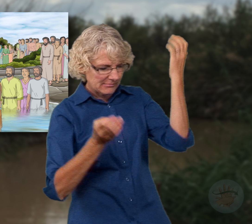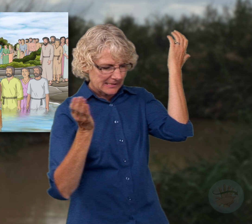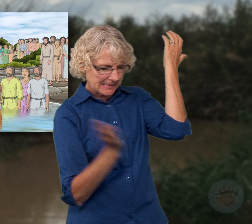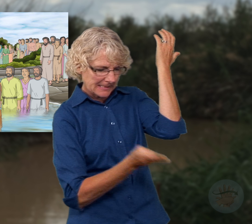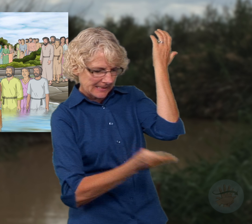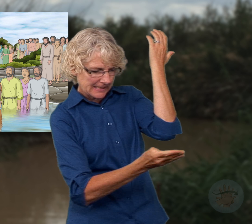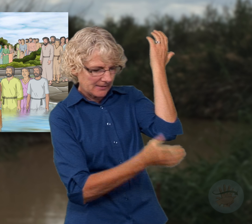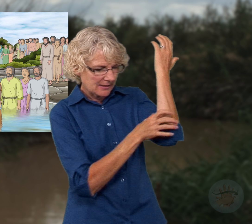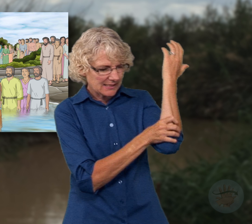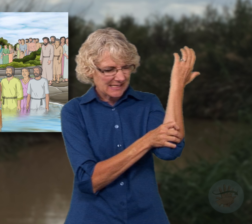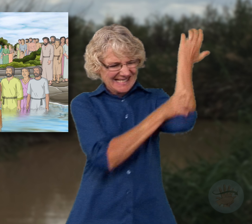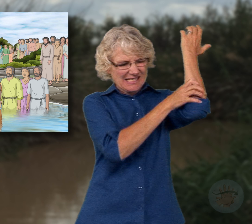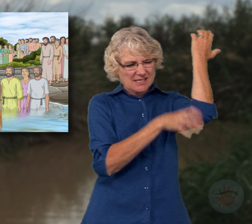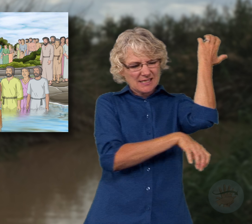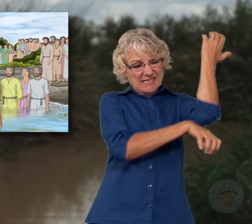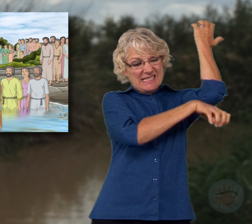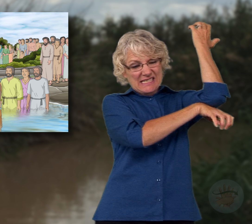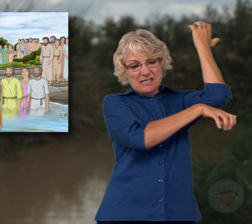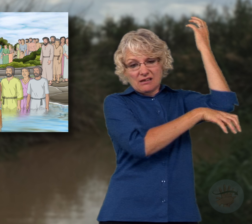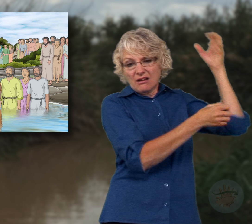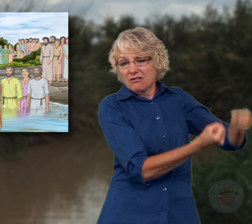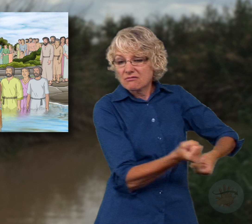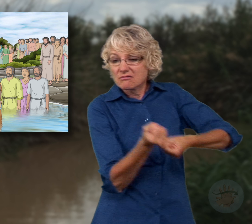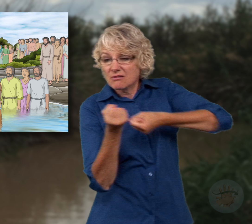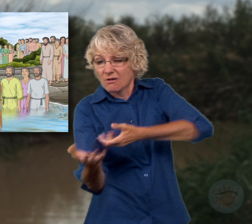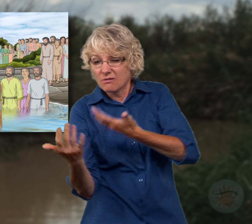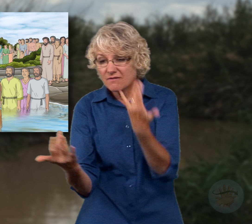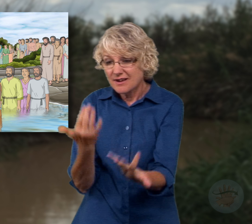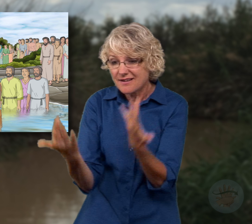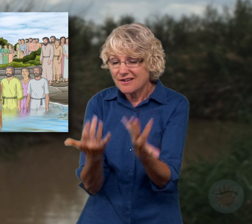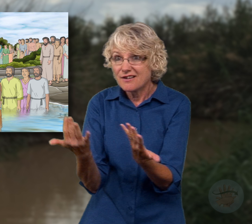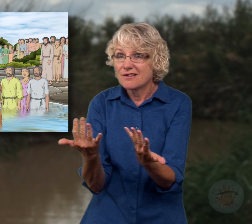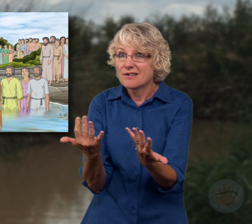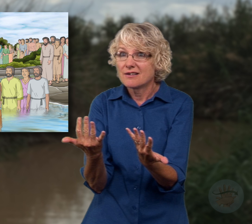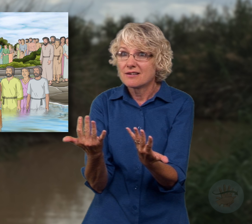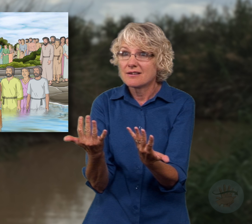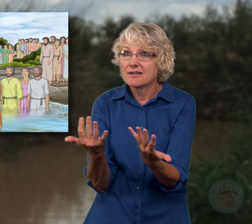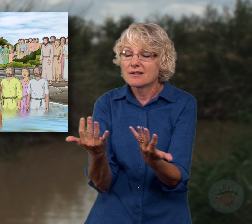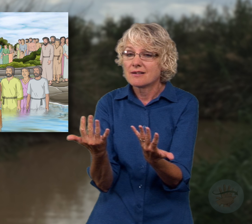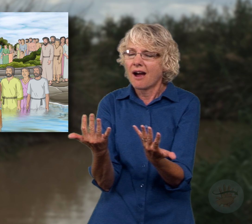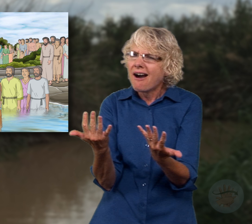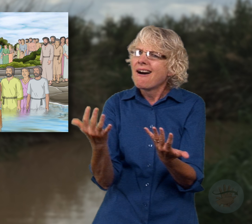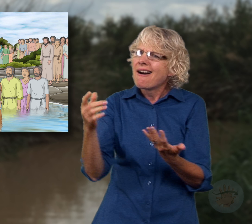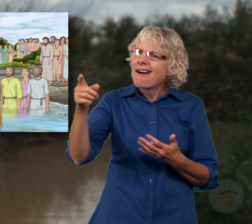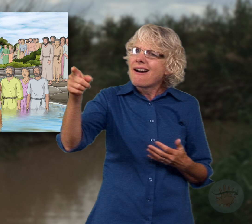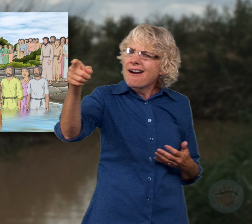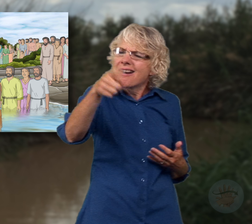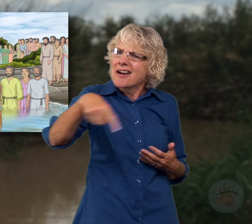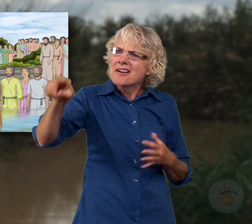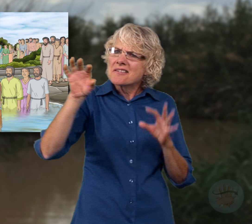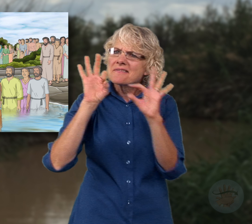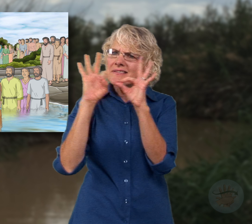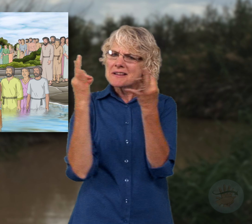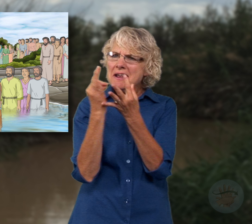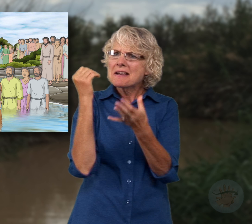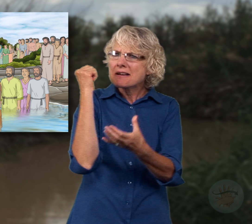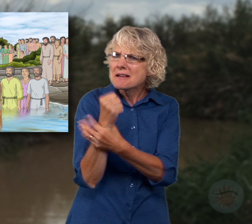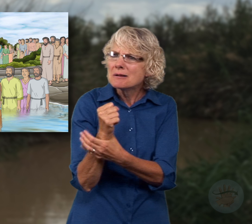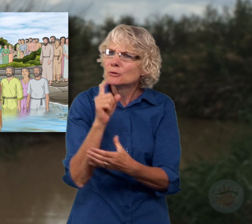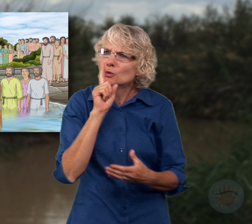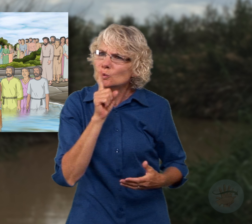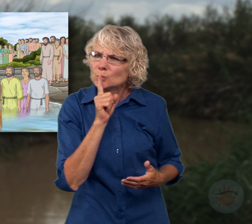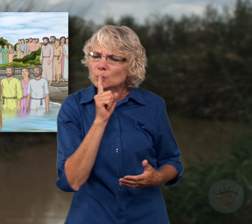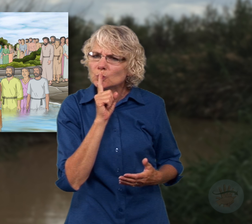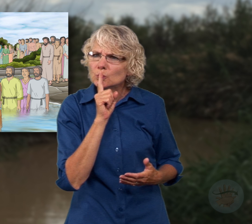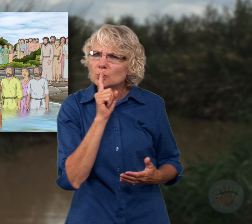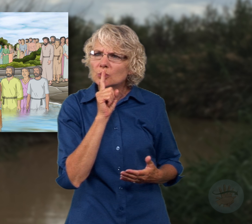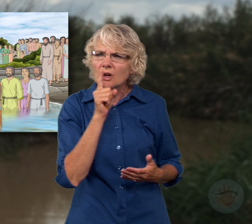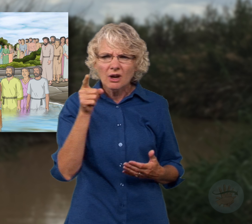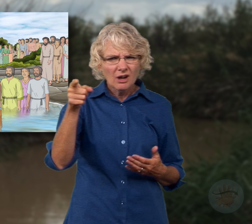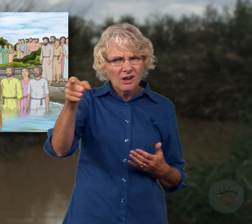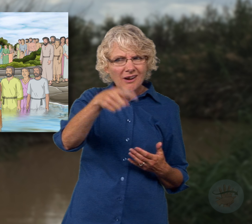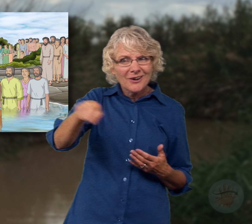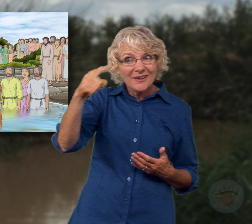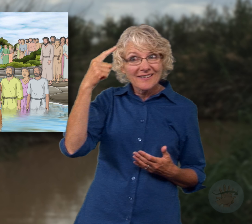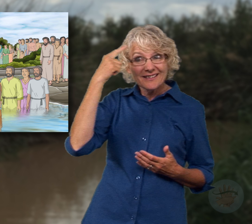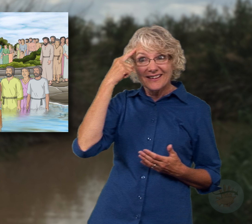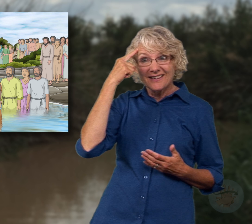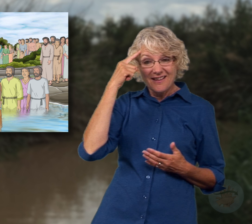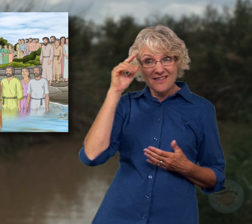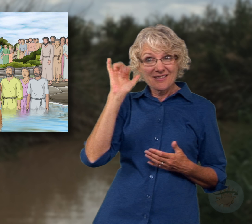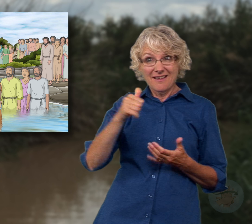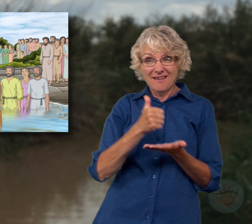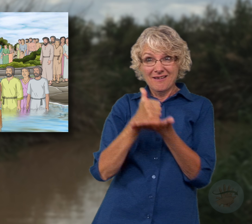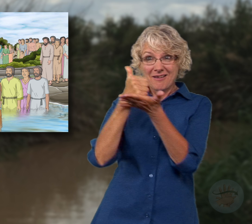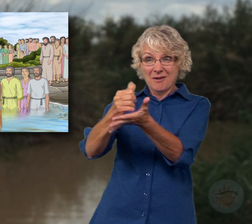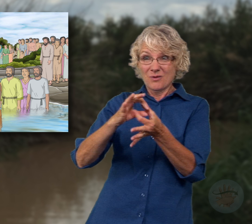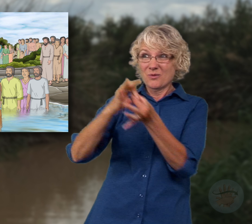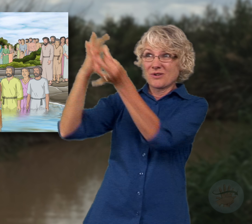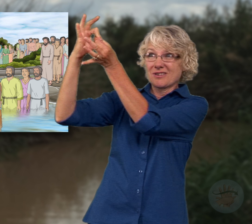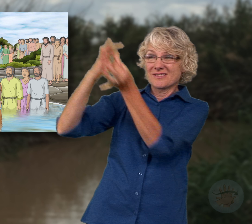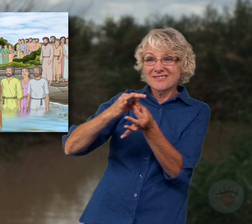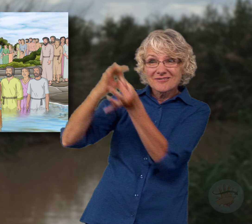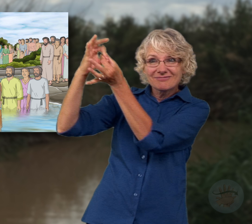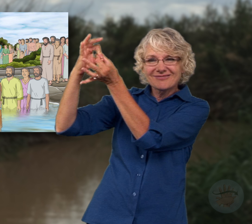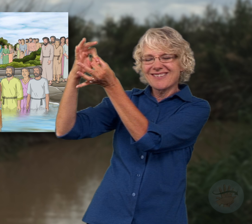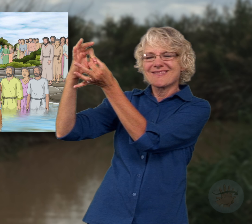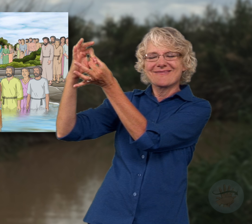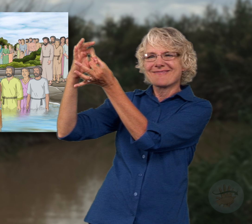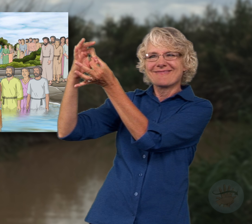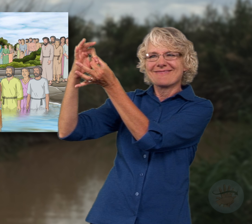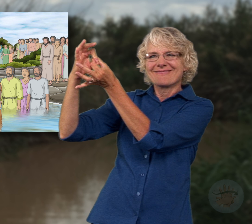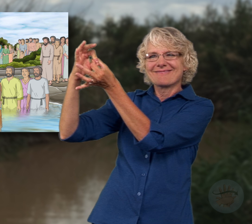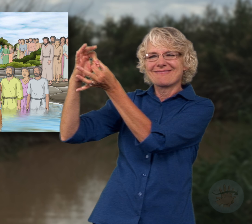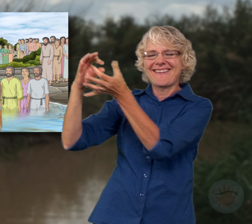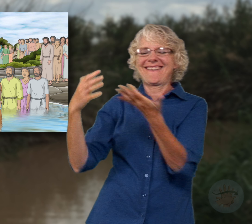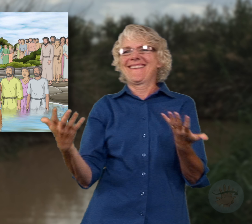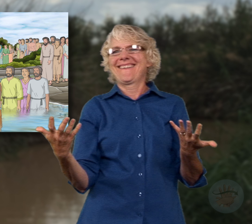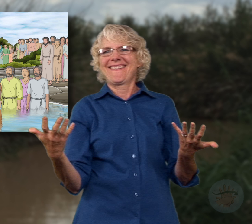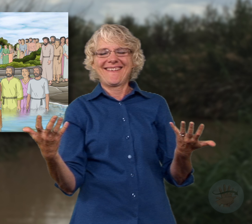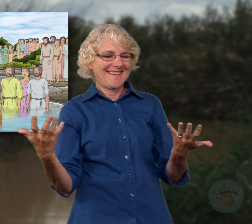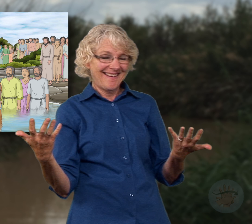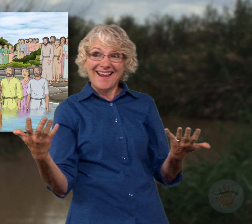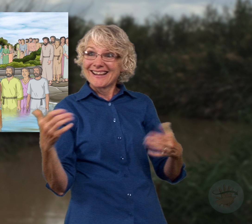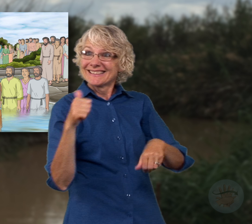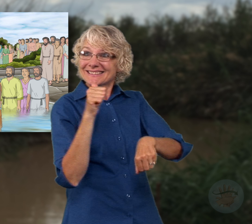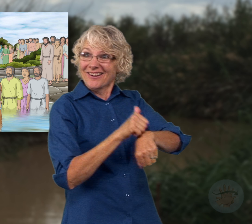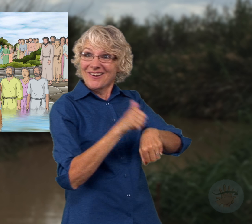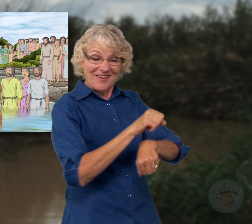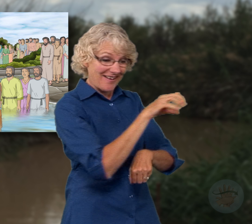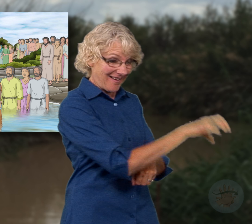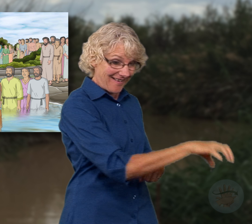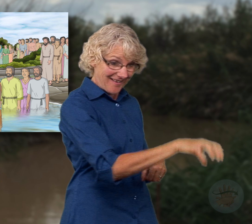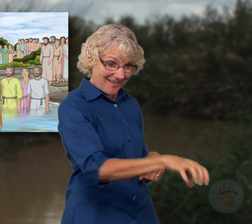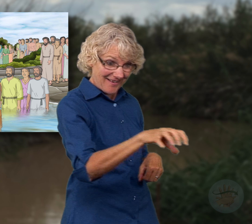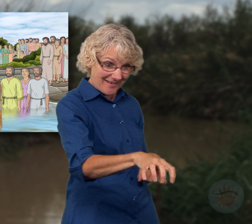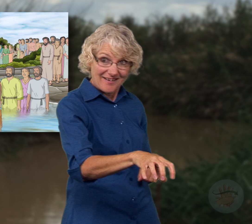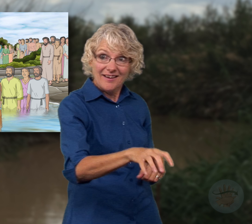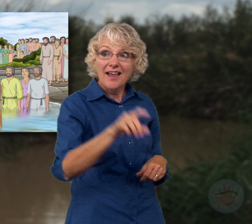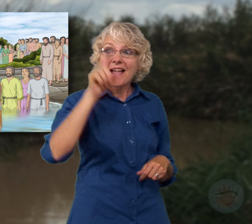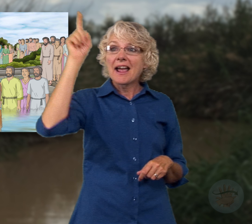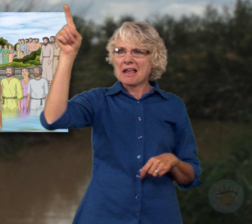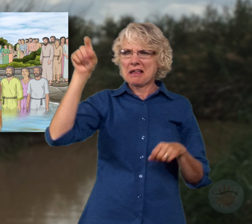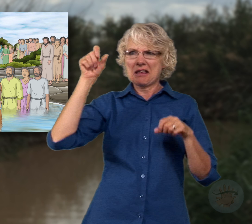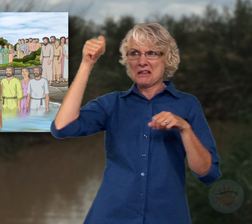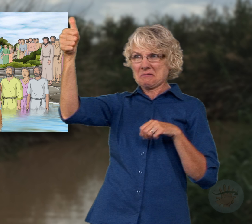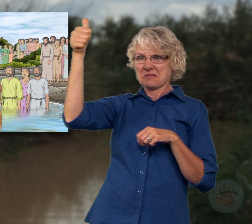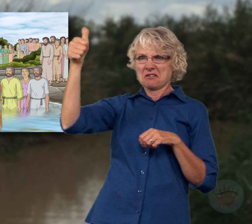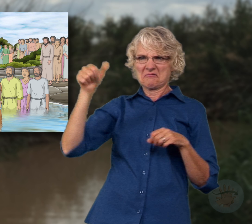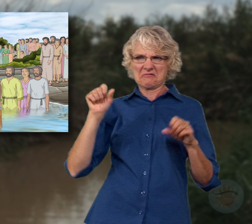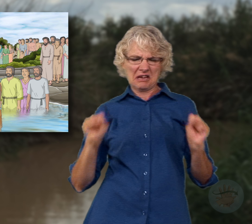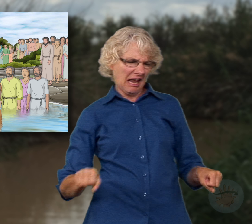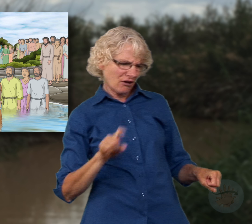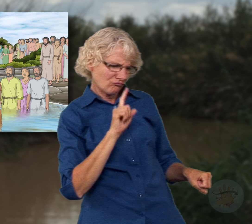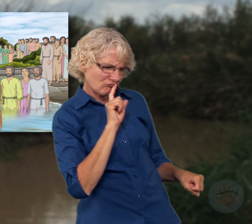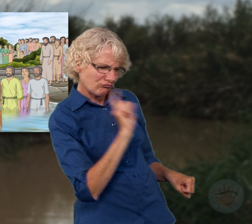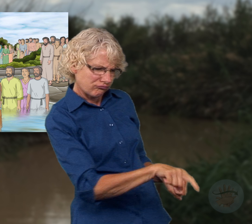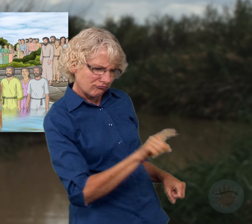For I tell you that out of these stones God can raise up children for Abraham.